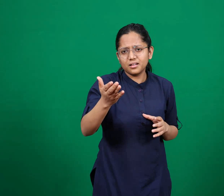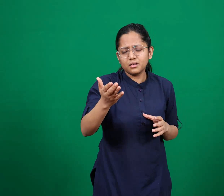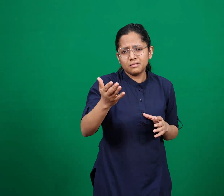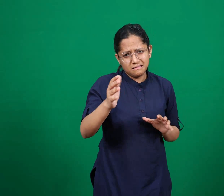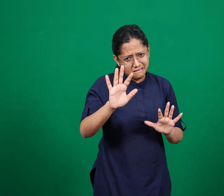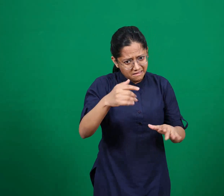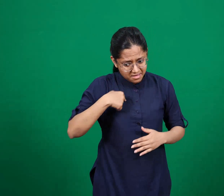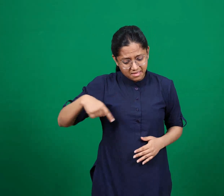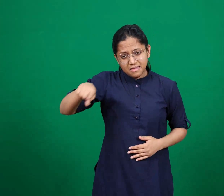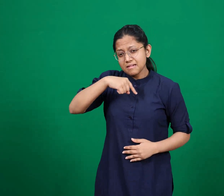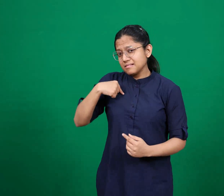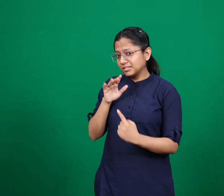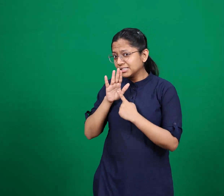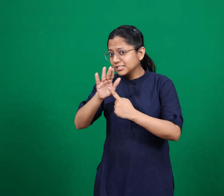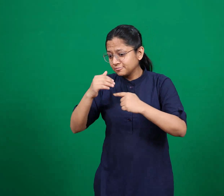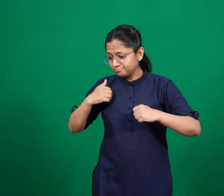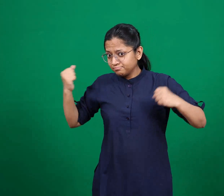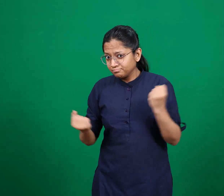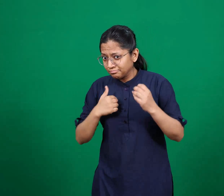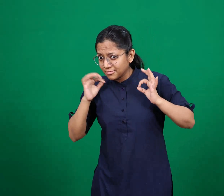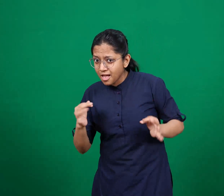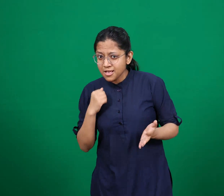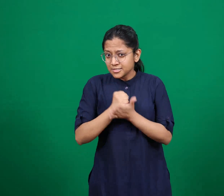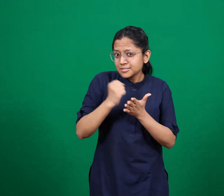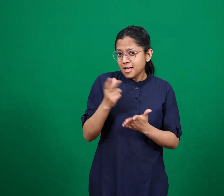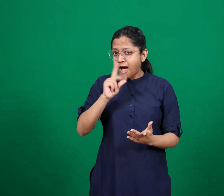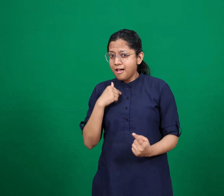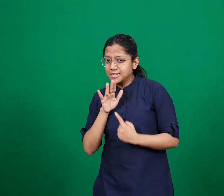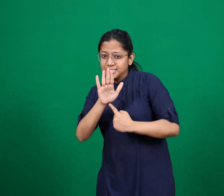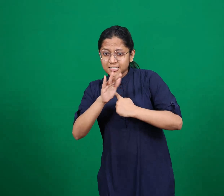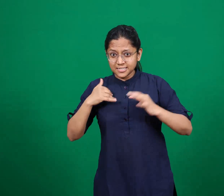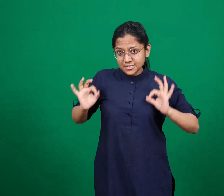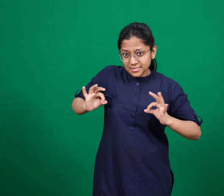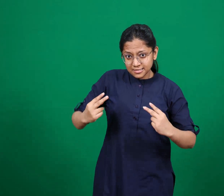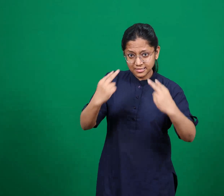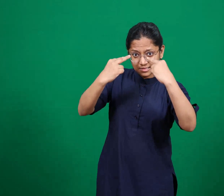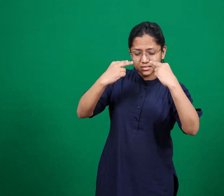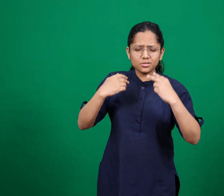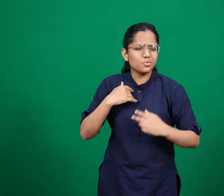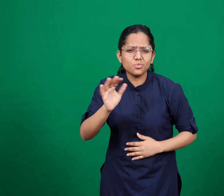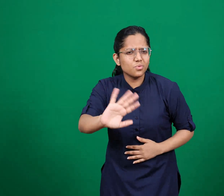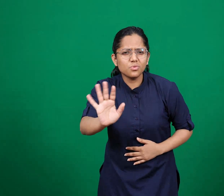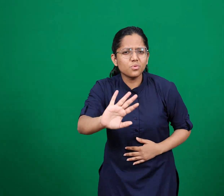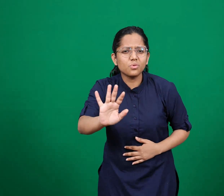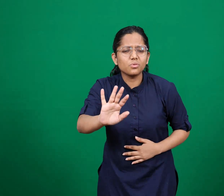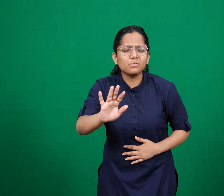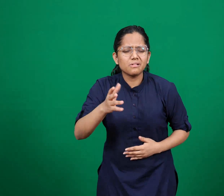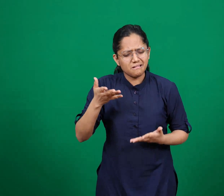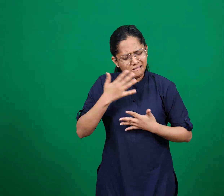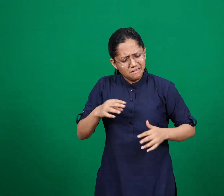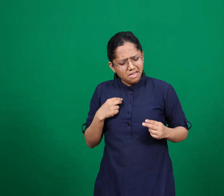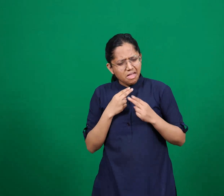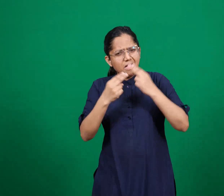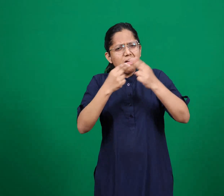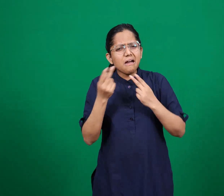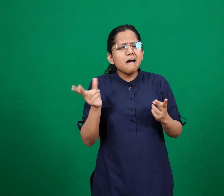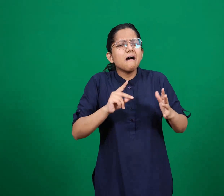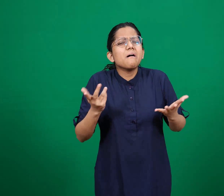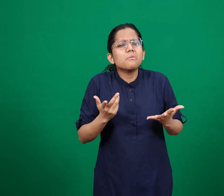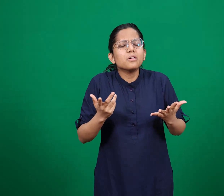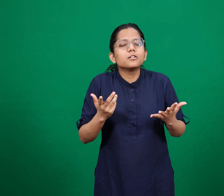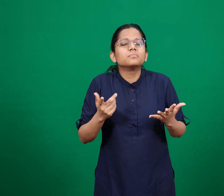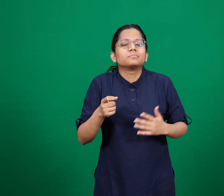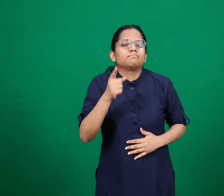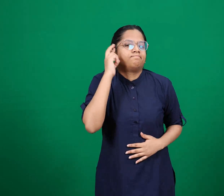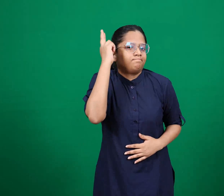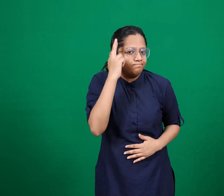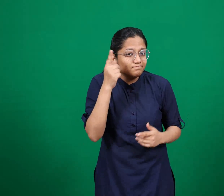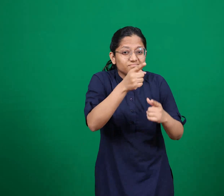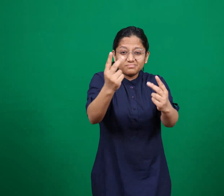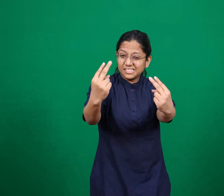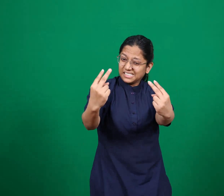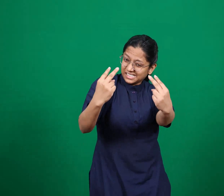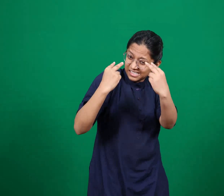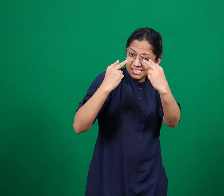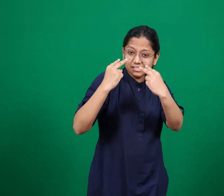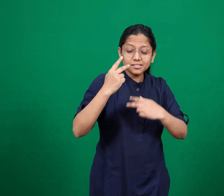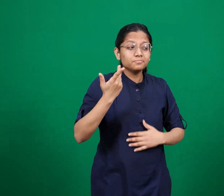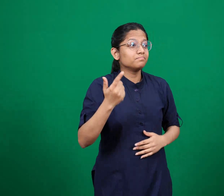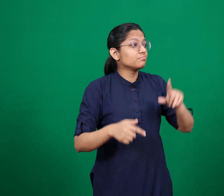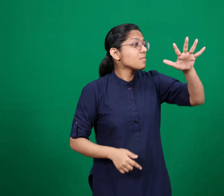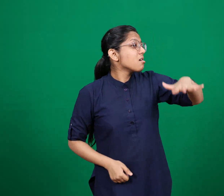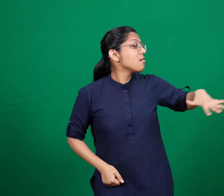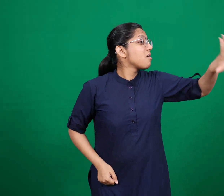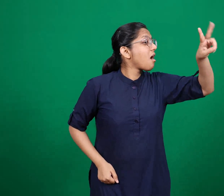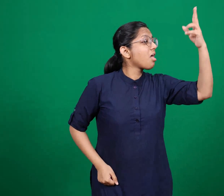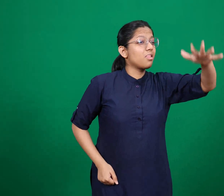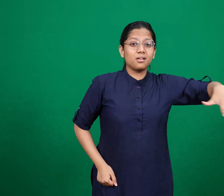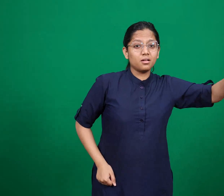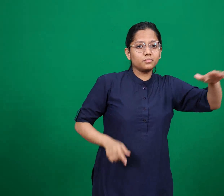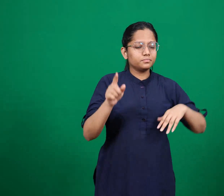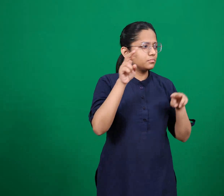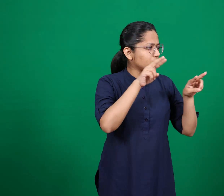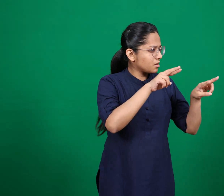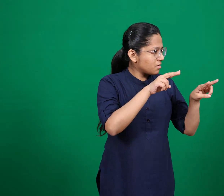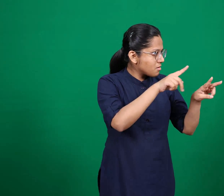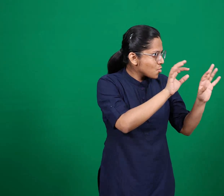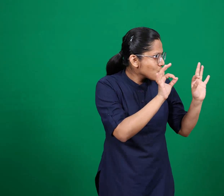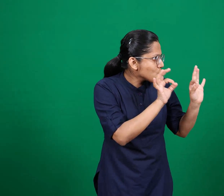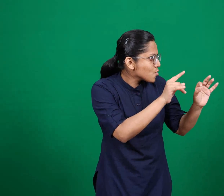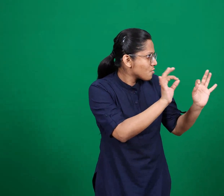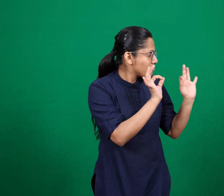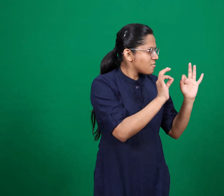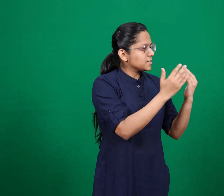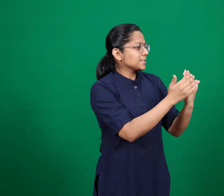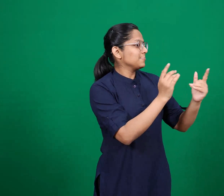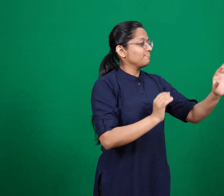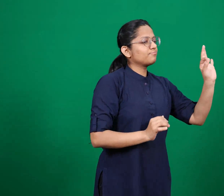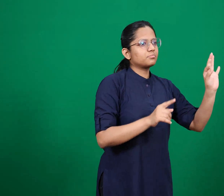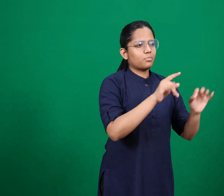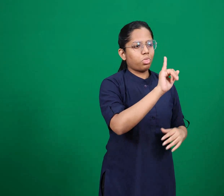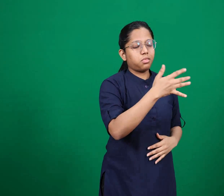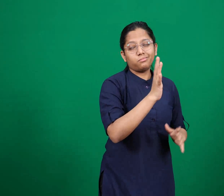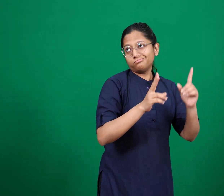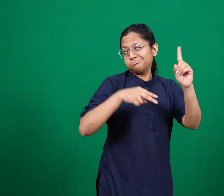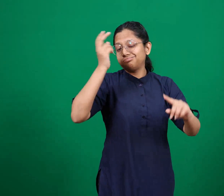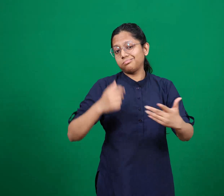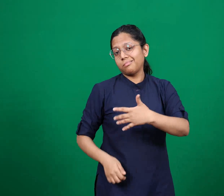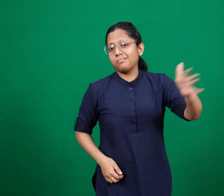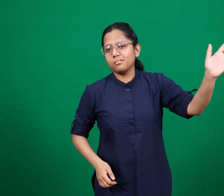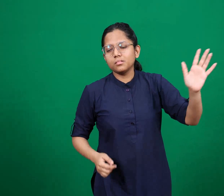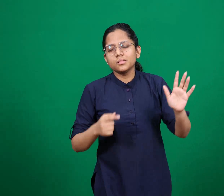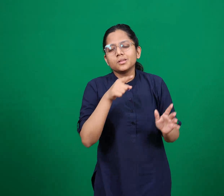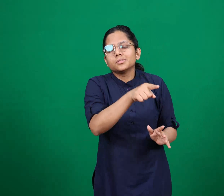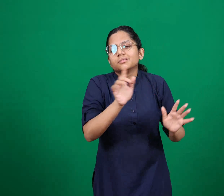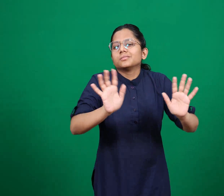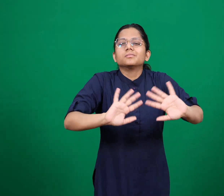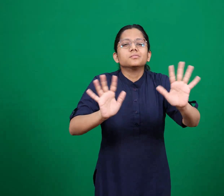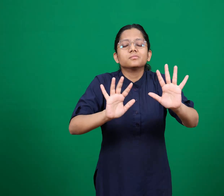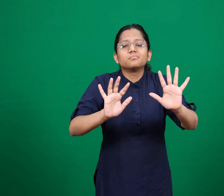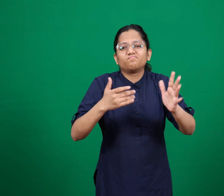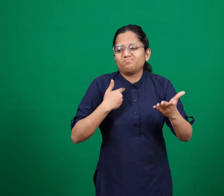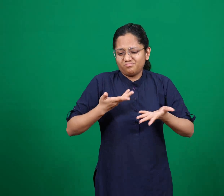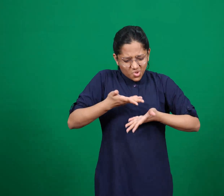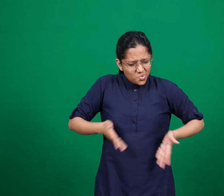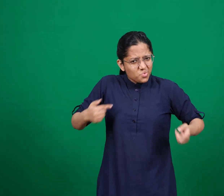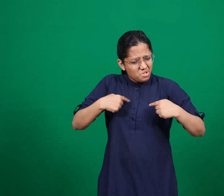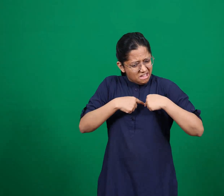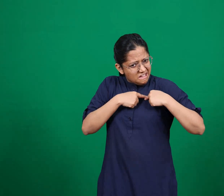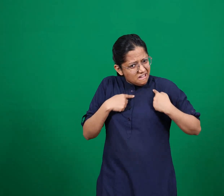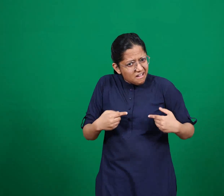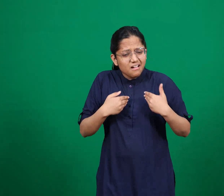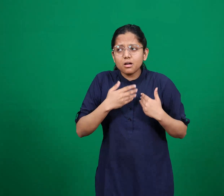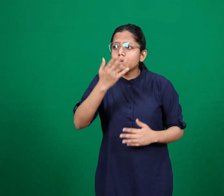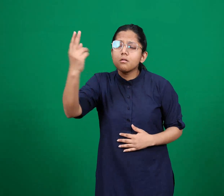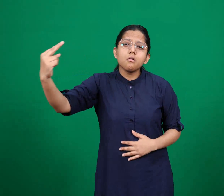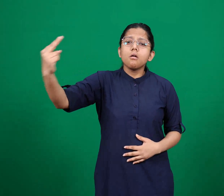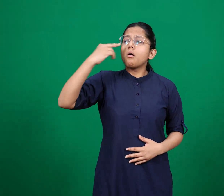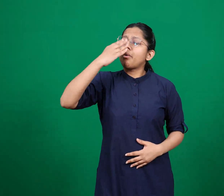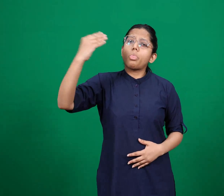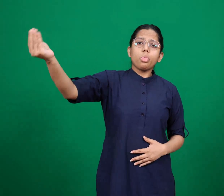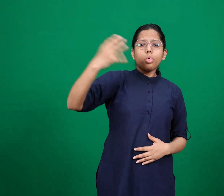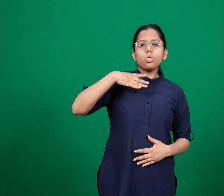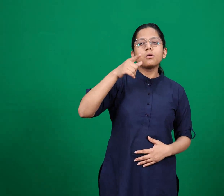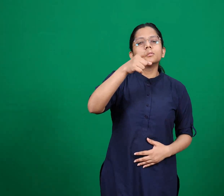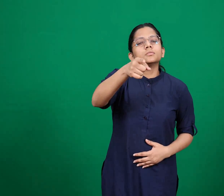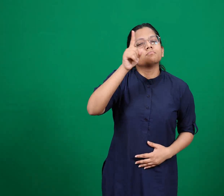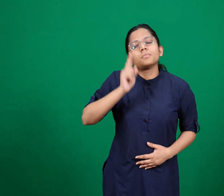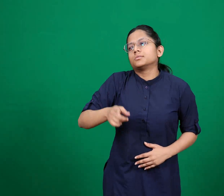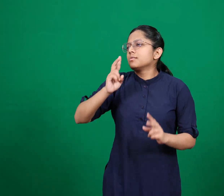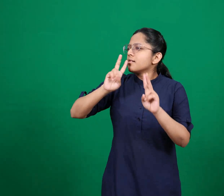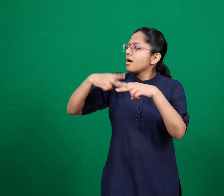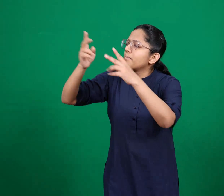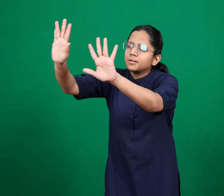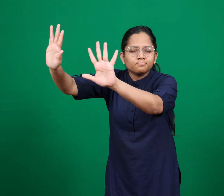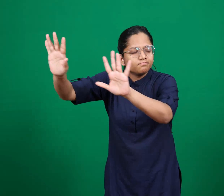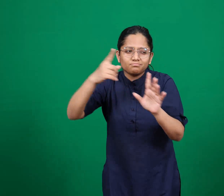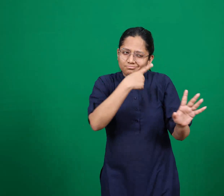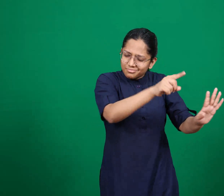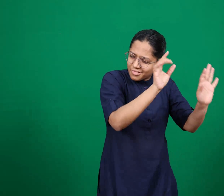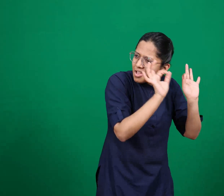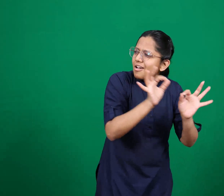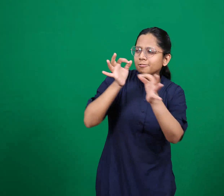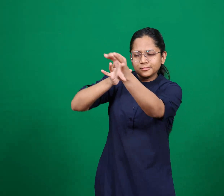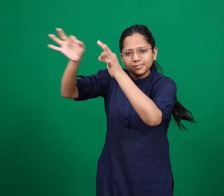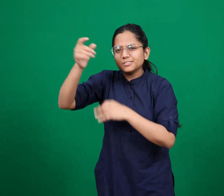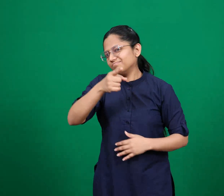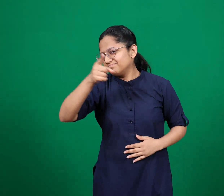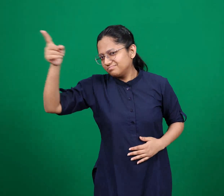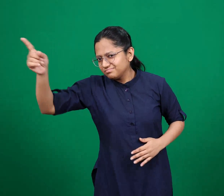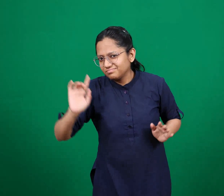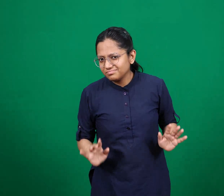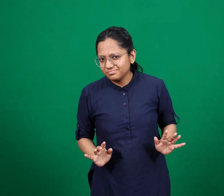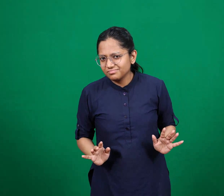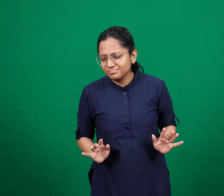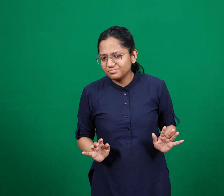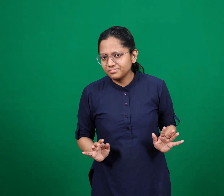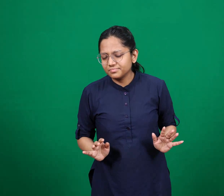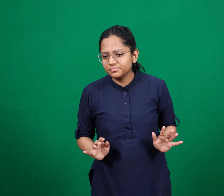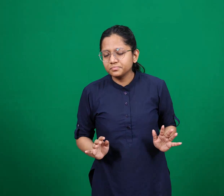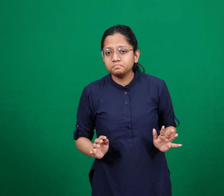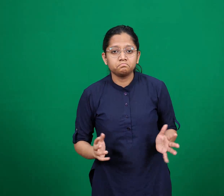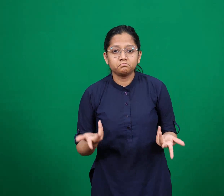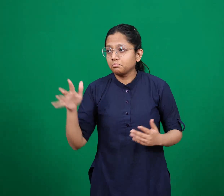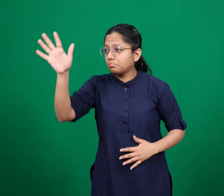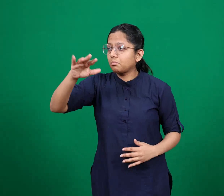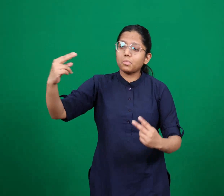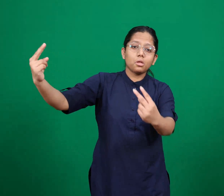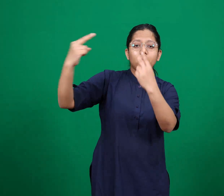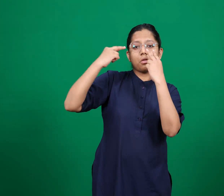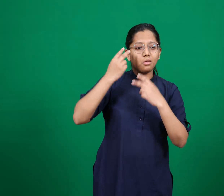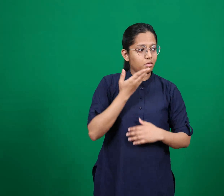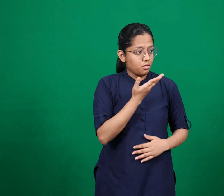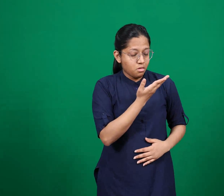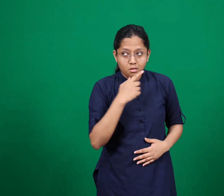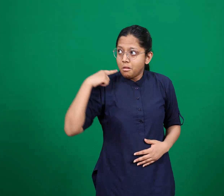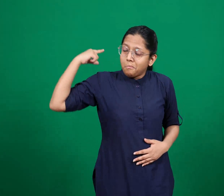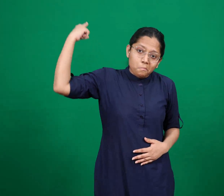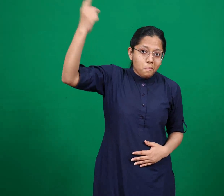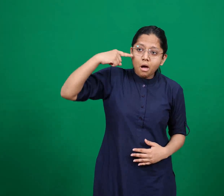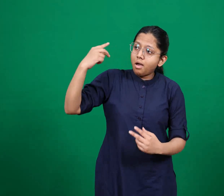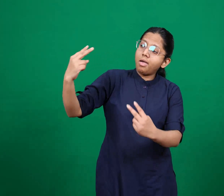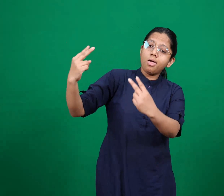Instead, we are giving you an occasion to be proud of us, so that you can answer those who take pride in appearances rather than in the heart.